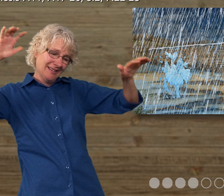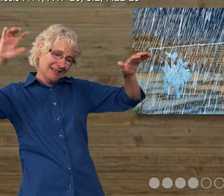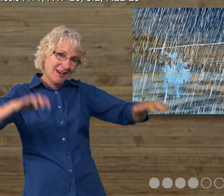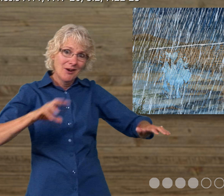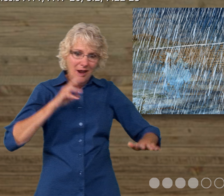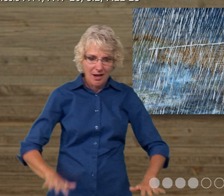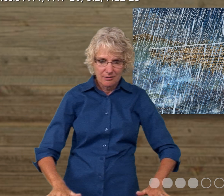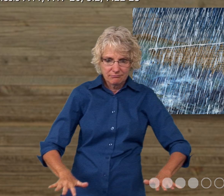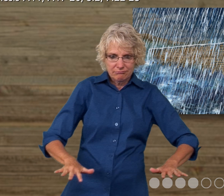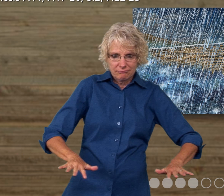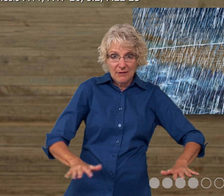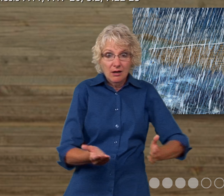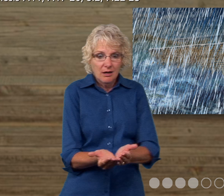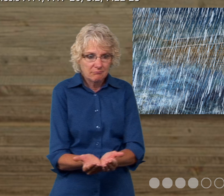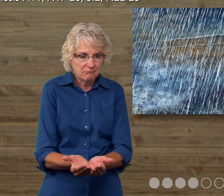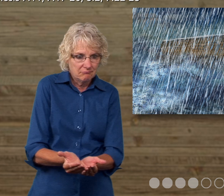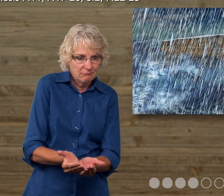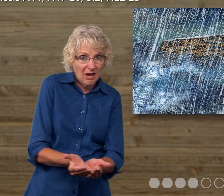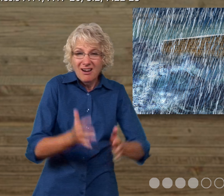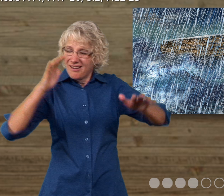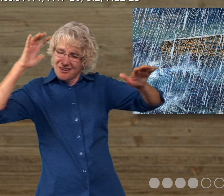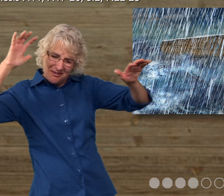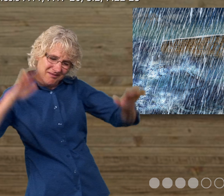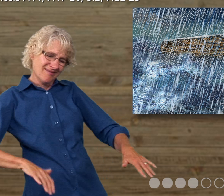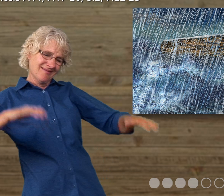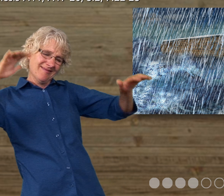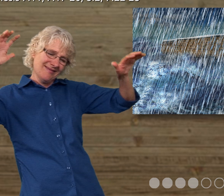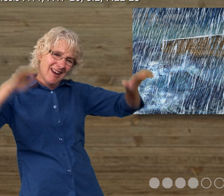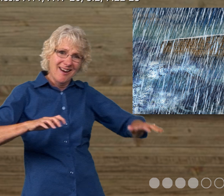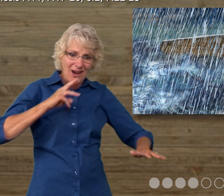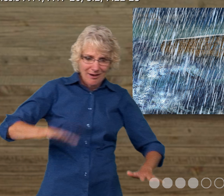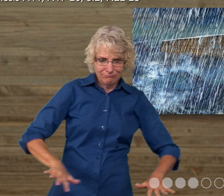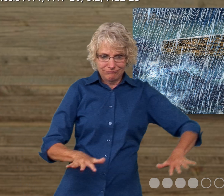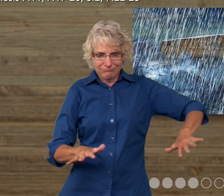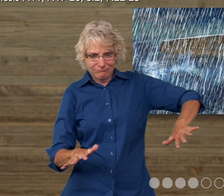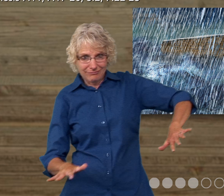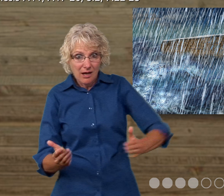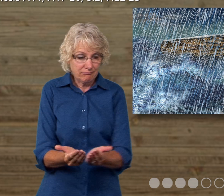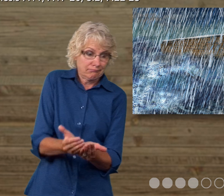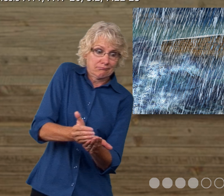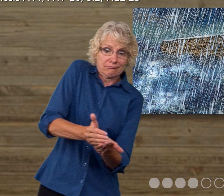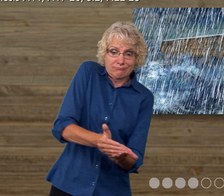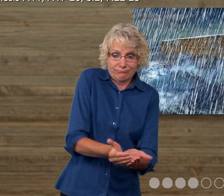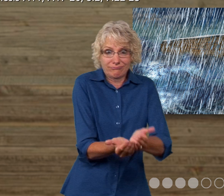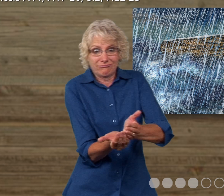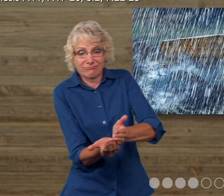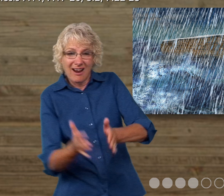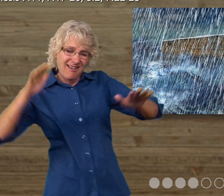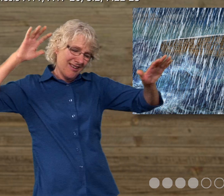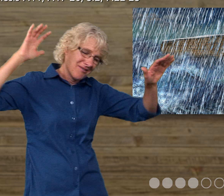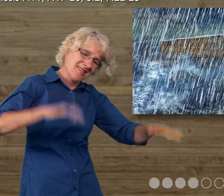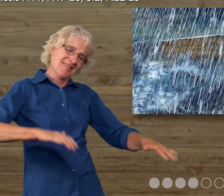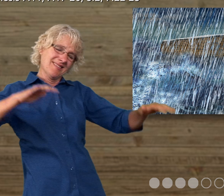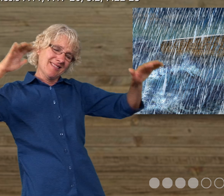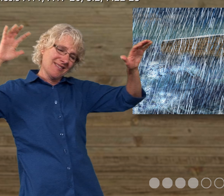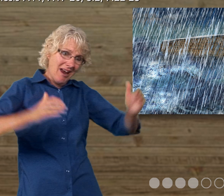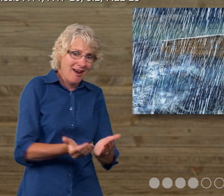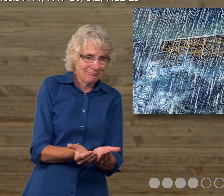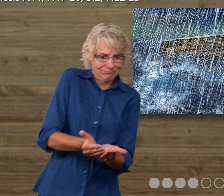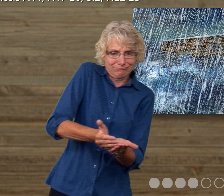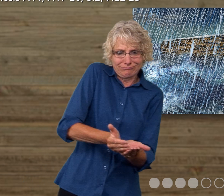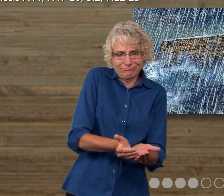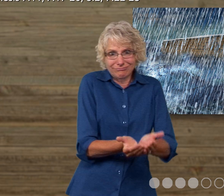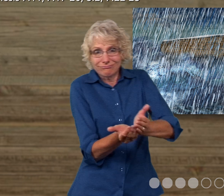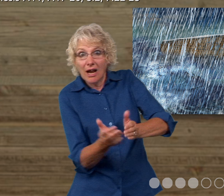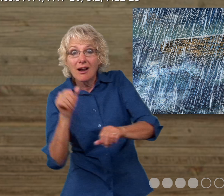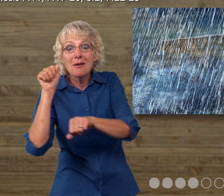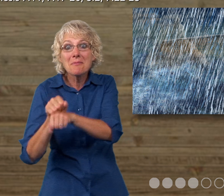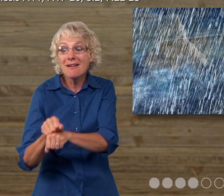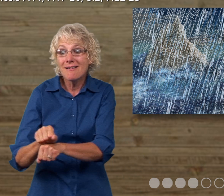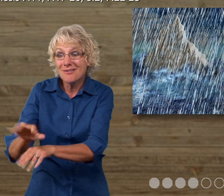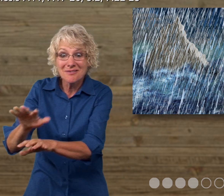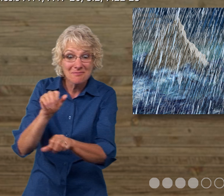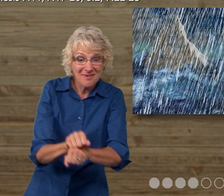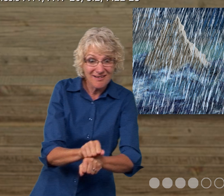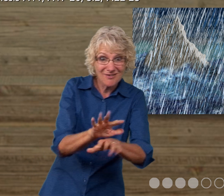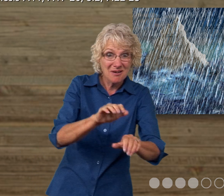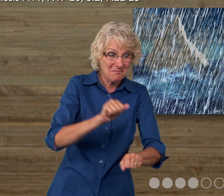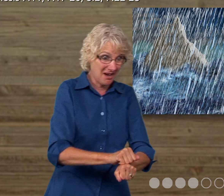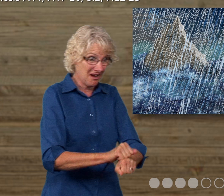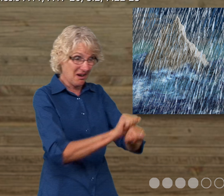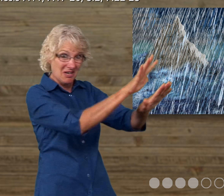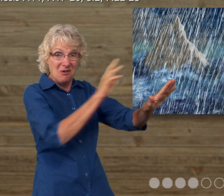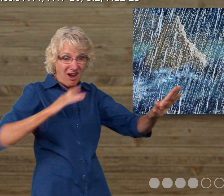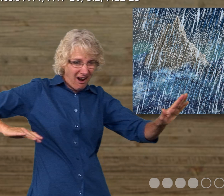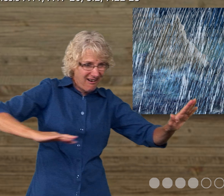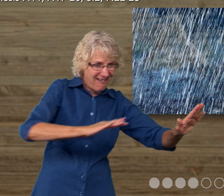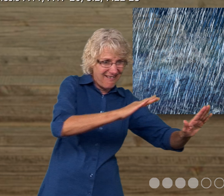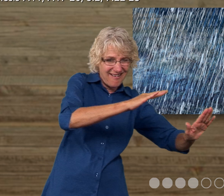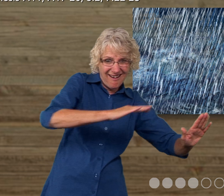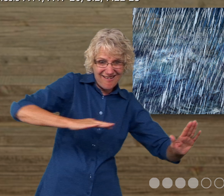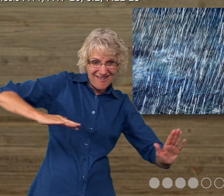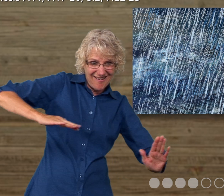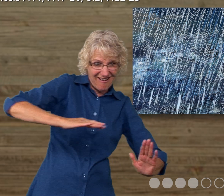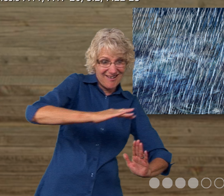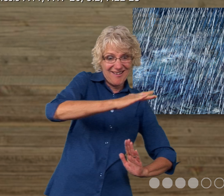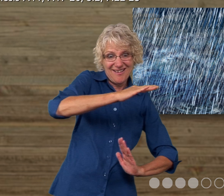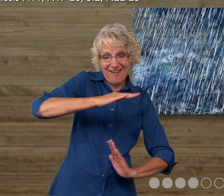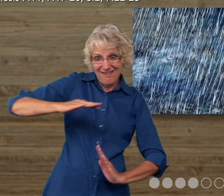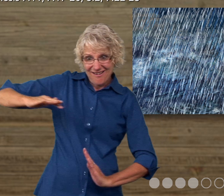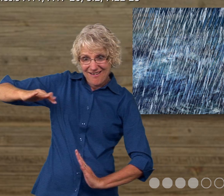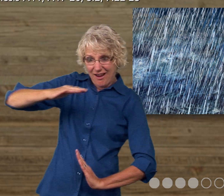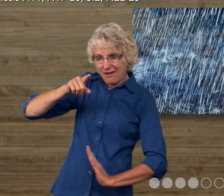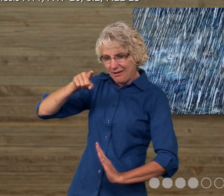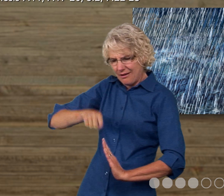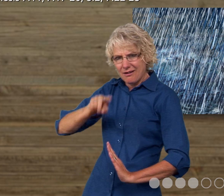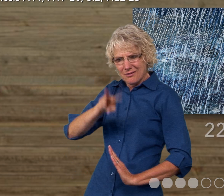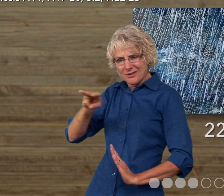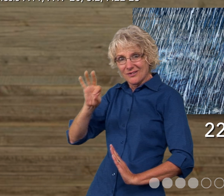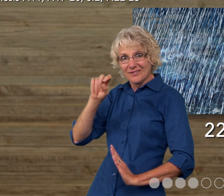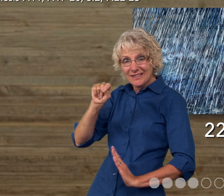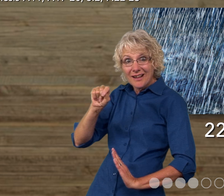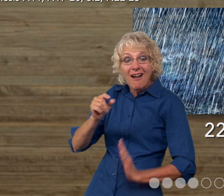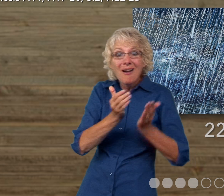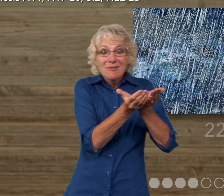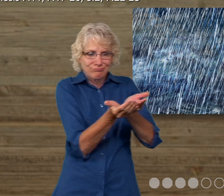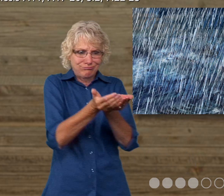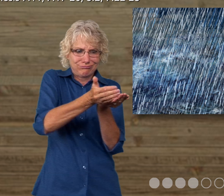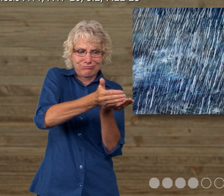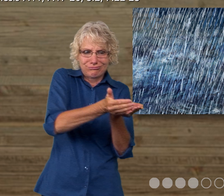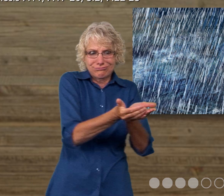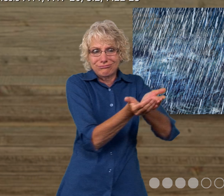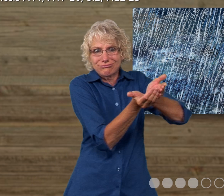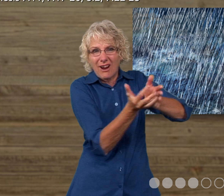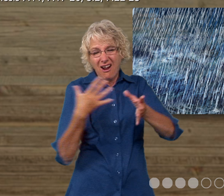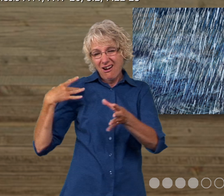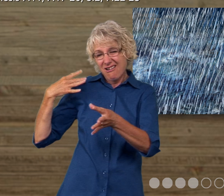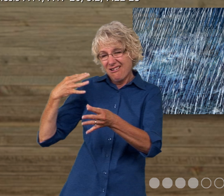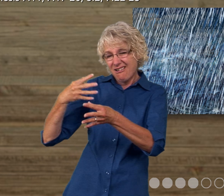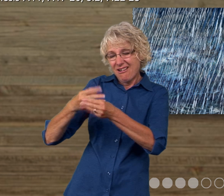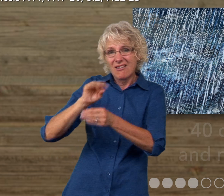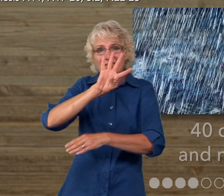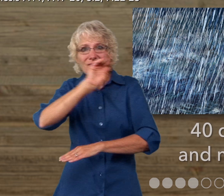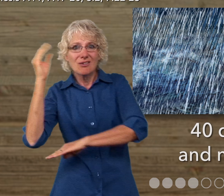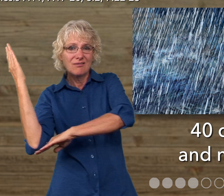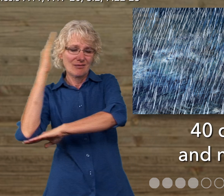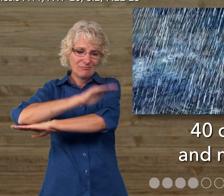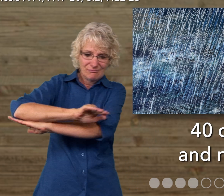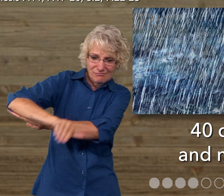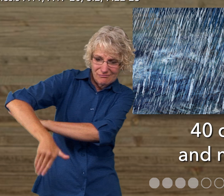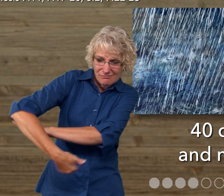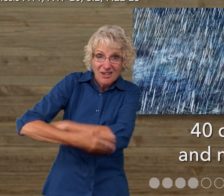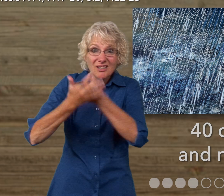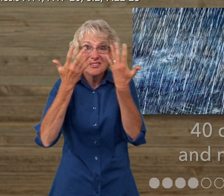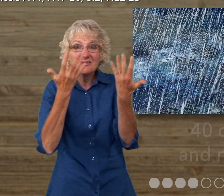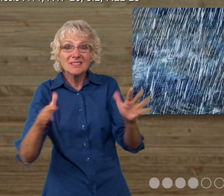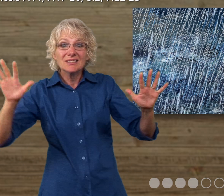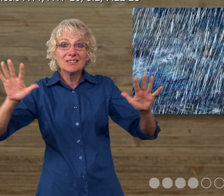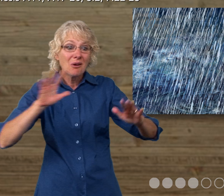For forty days the flood kept coming on the earth, and the waters rose and lifted the ark high above the earth. So the waters continued to surge and rise greatly on the earth, and the ark floated on the surface of the waters.